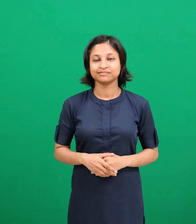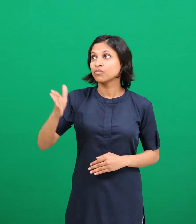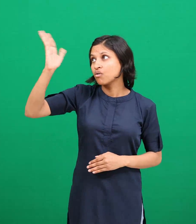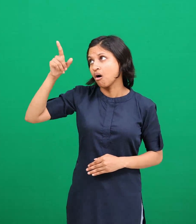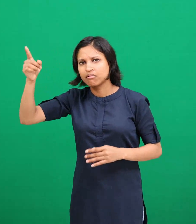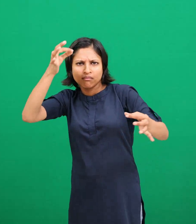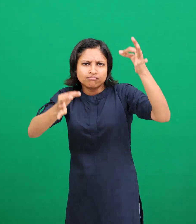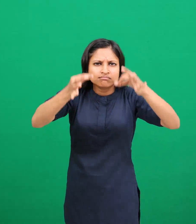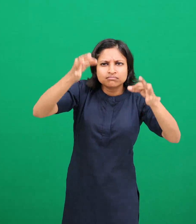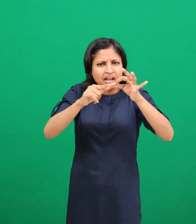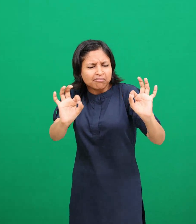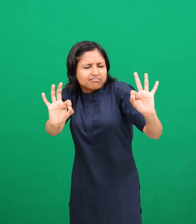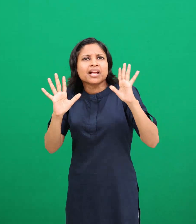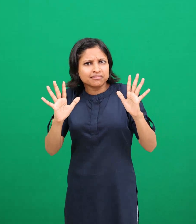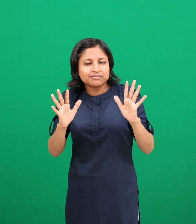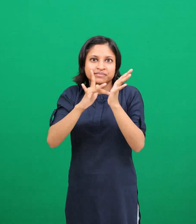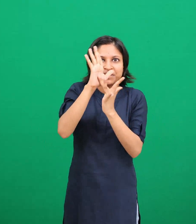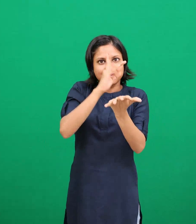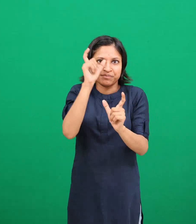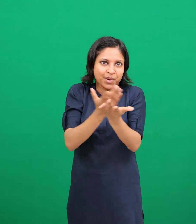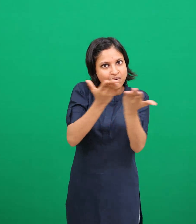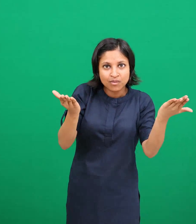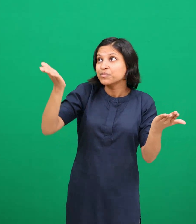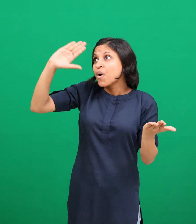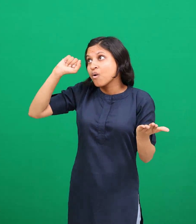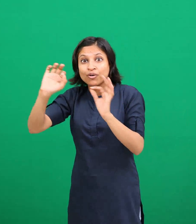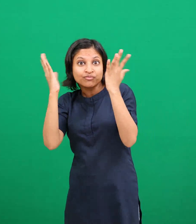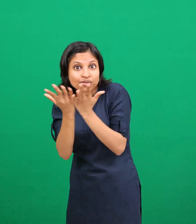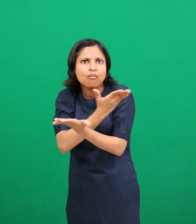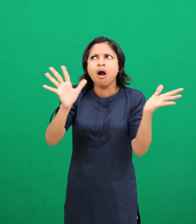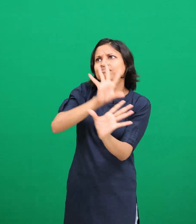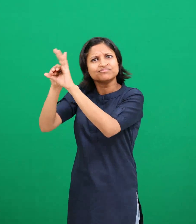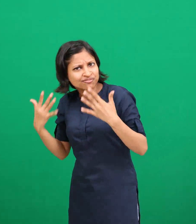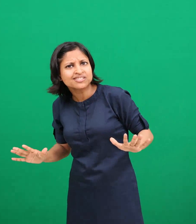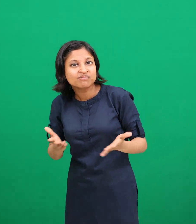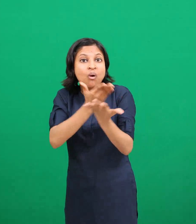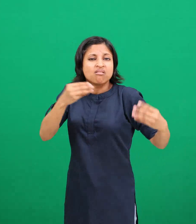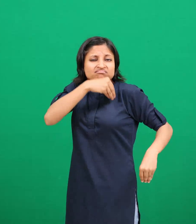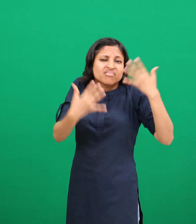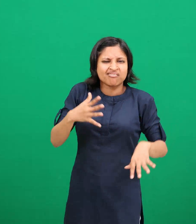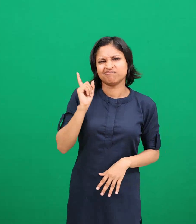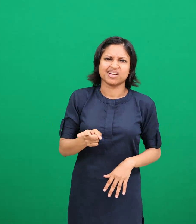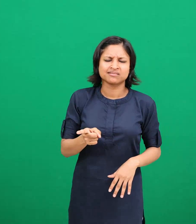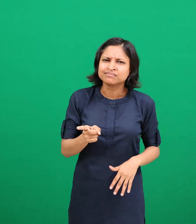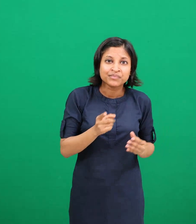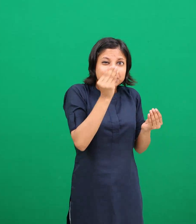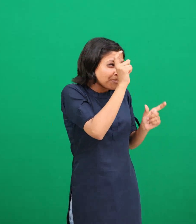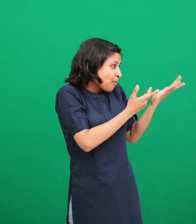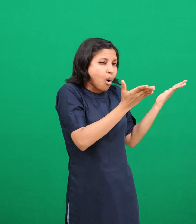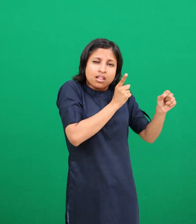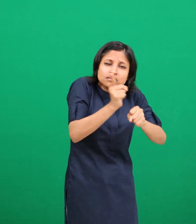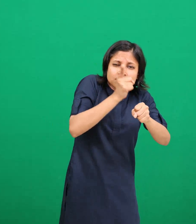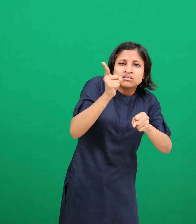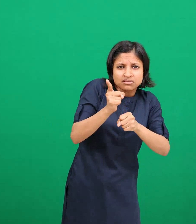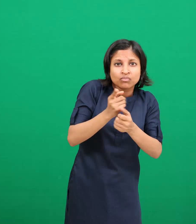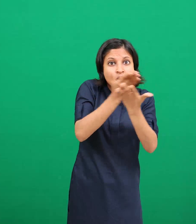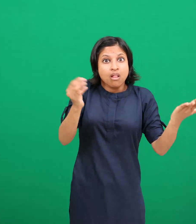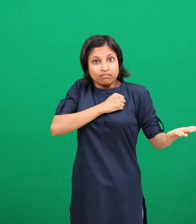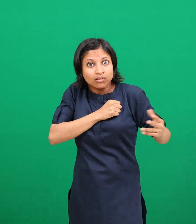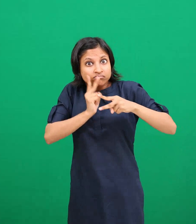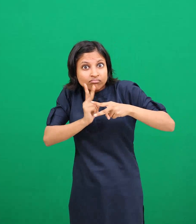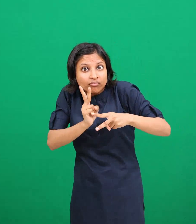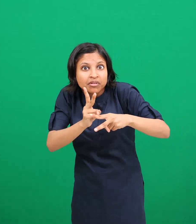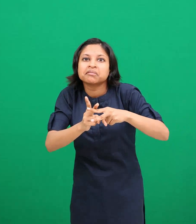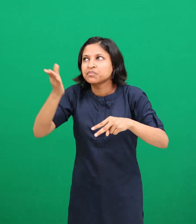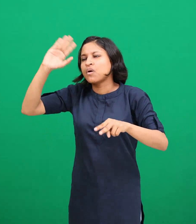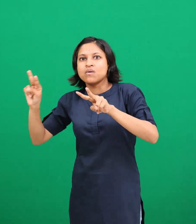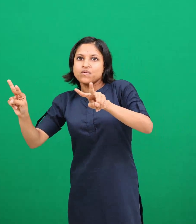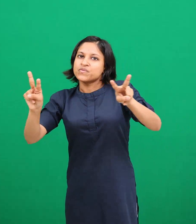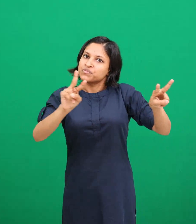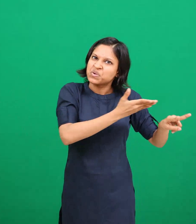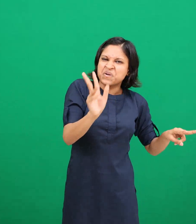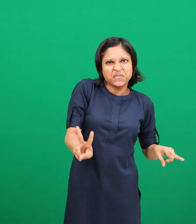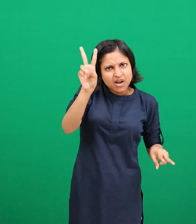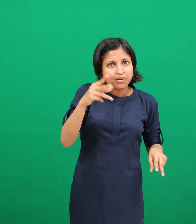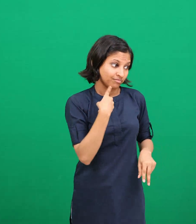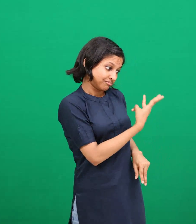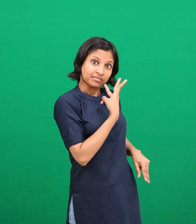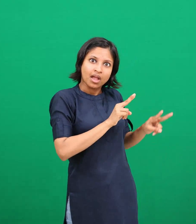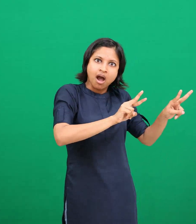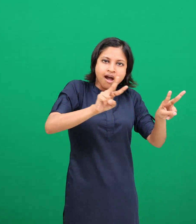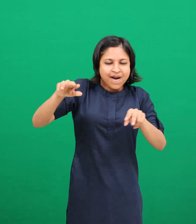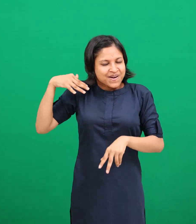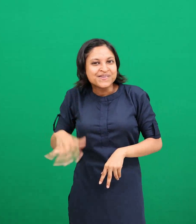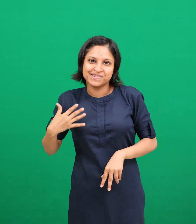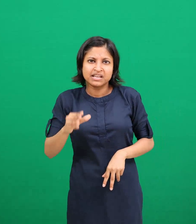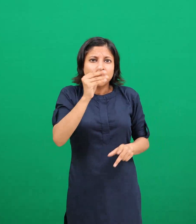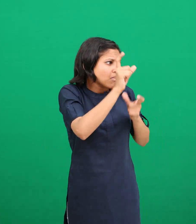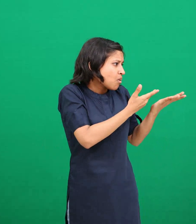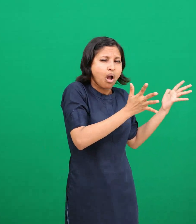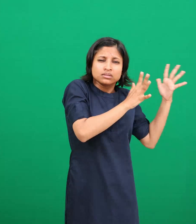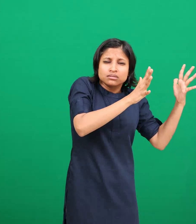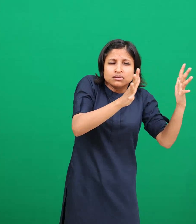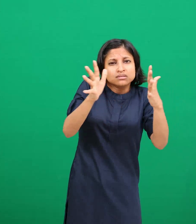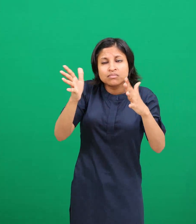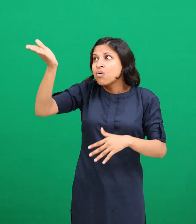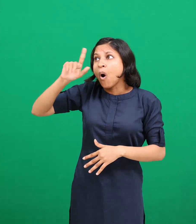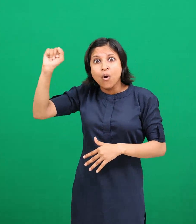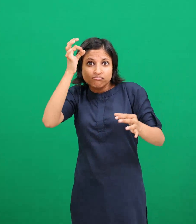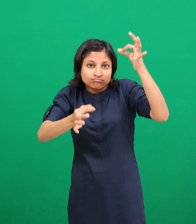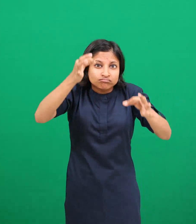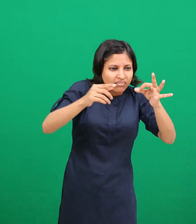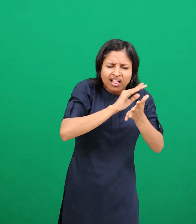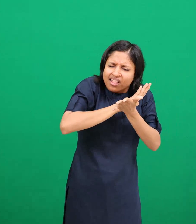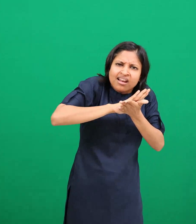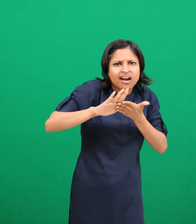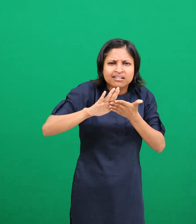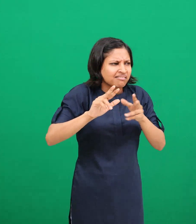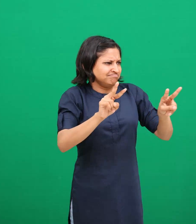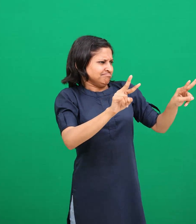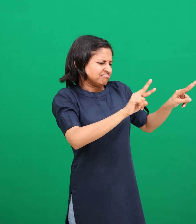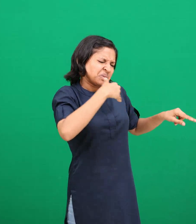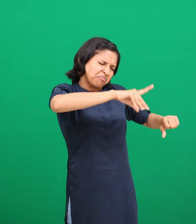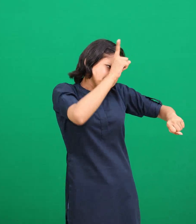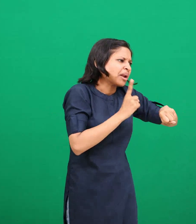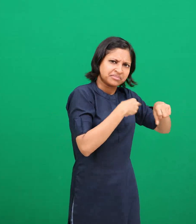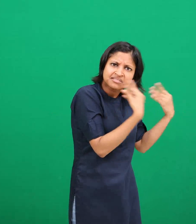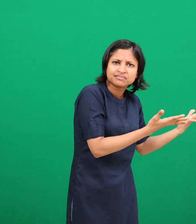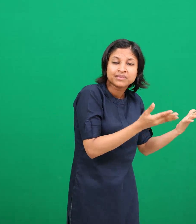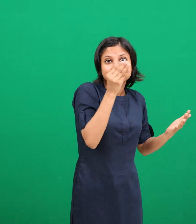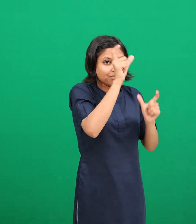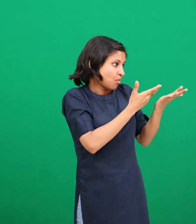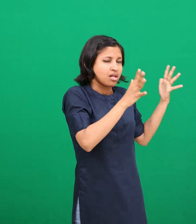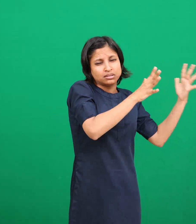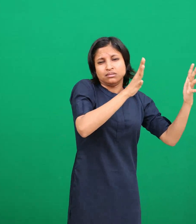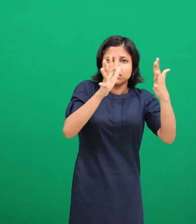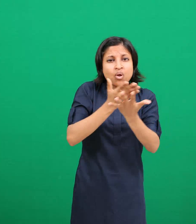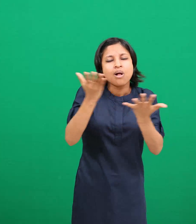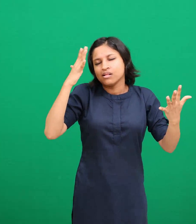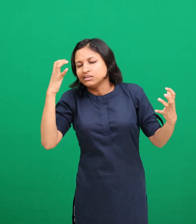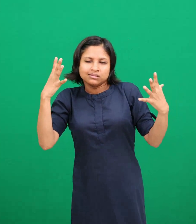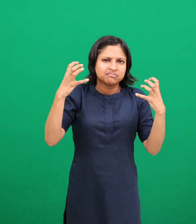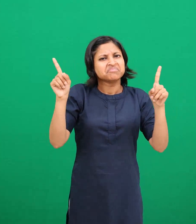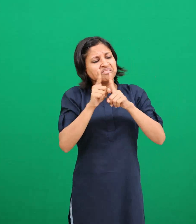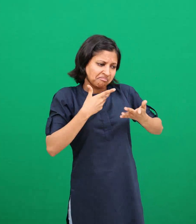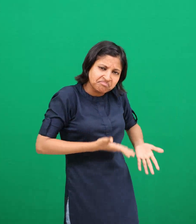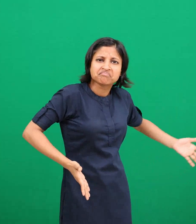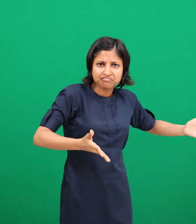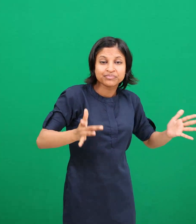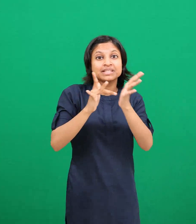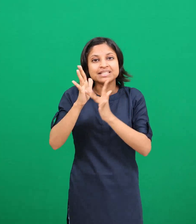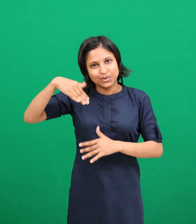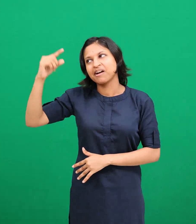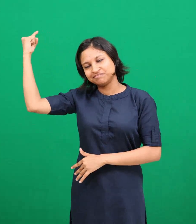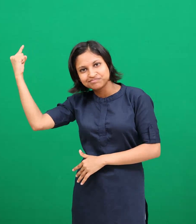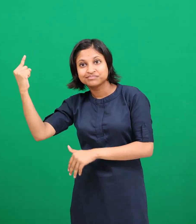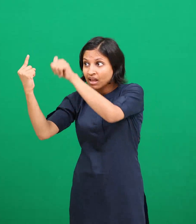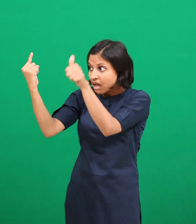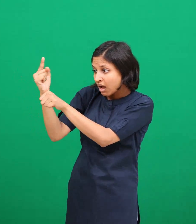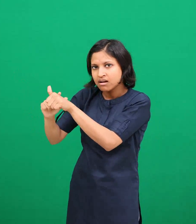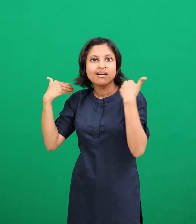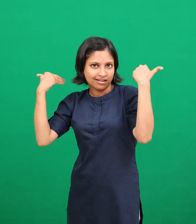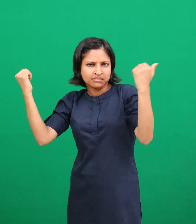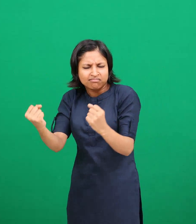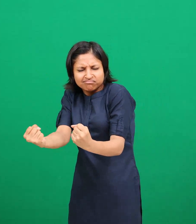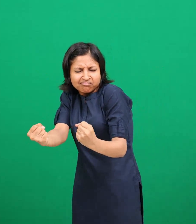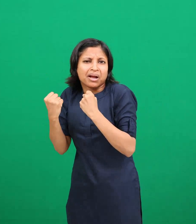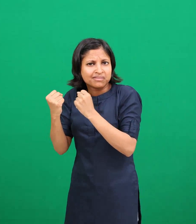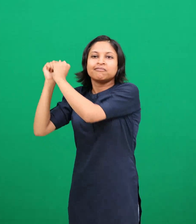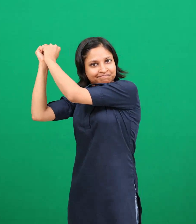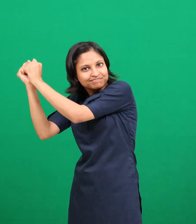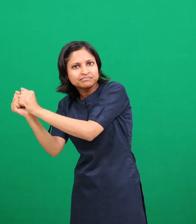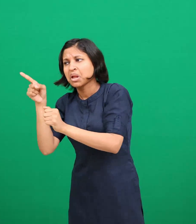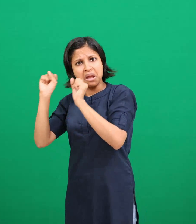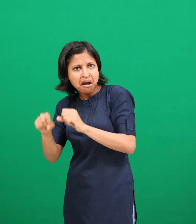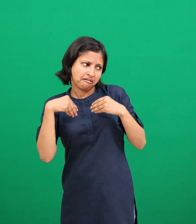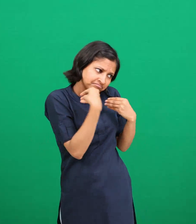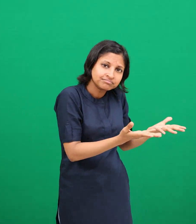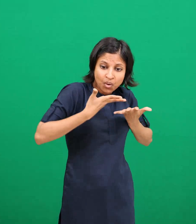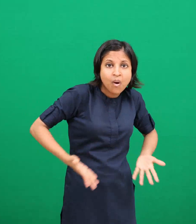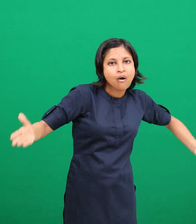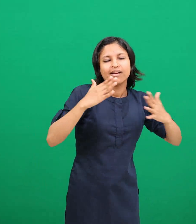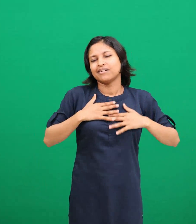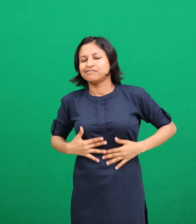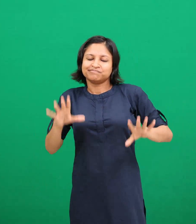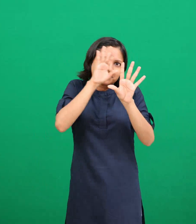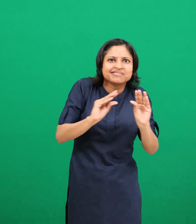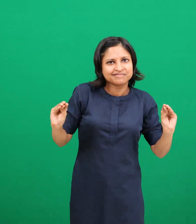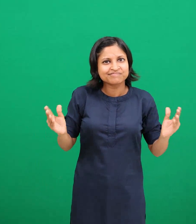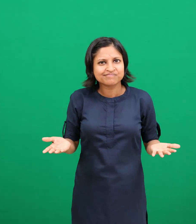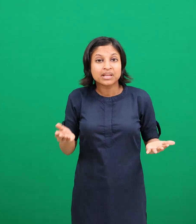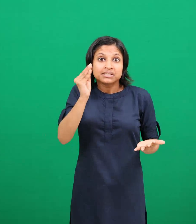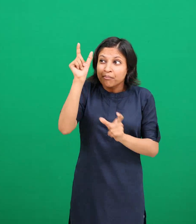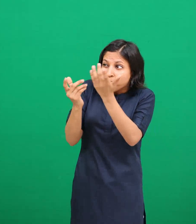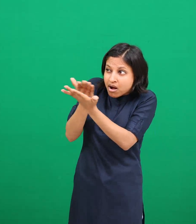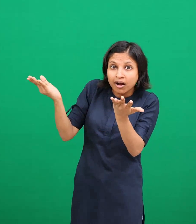All this is clear evidence of God's righteous judgment. And so you will be counted worthy of the kingdom of God, for which you are suffering. After all, it is only right for God to repay with affliction those who afflict you, and to grant relief to you who are oppressed and to us as well.